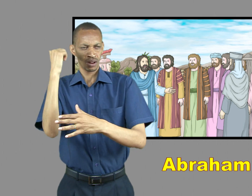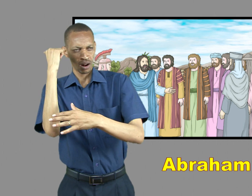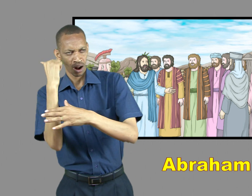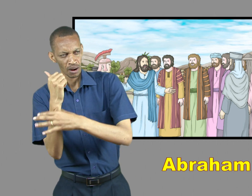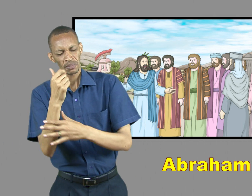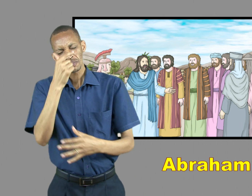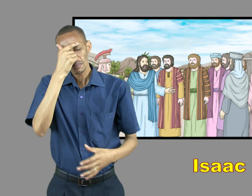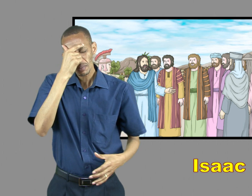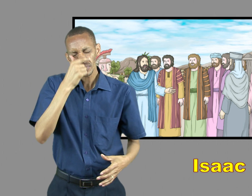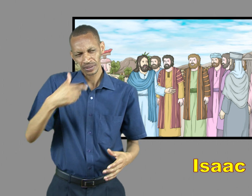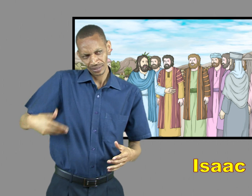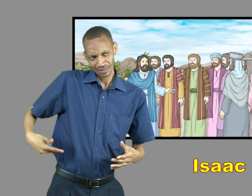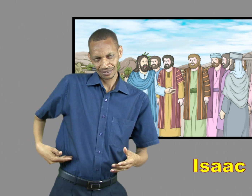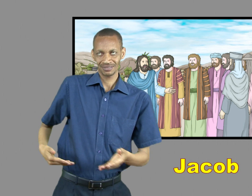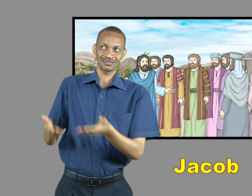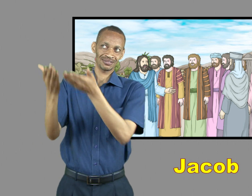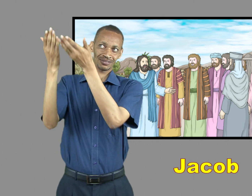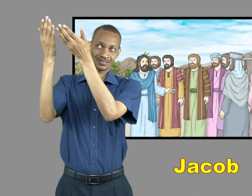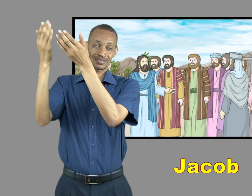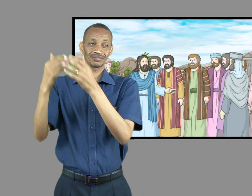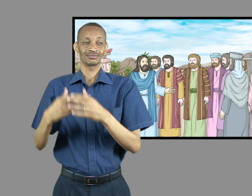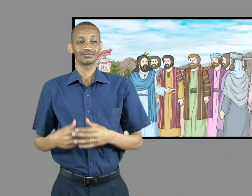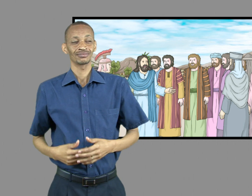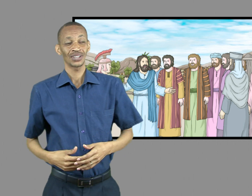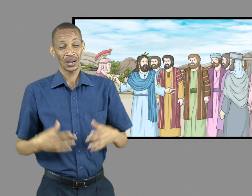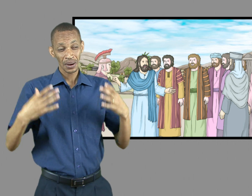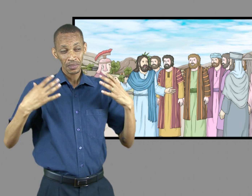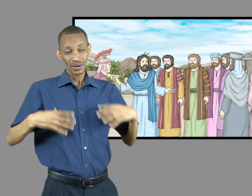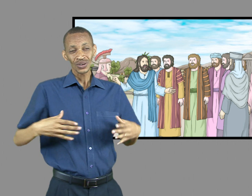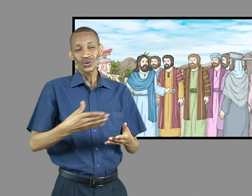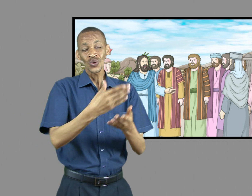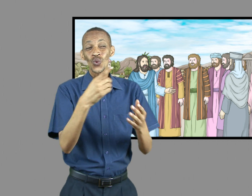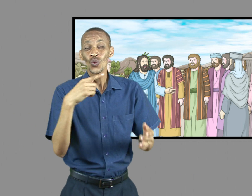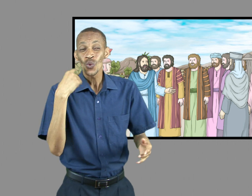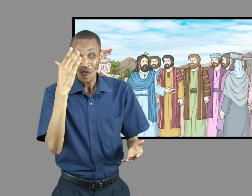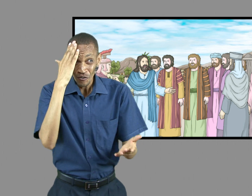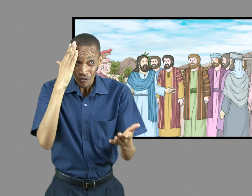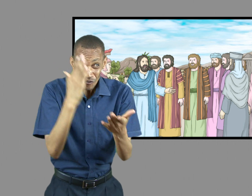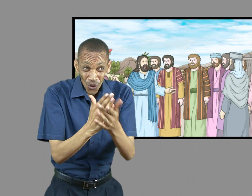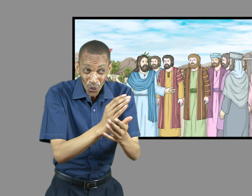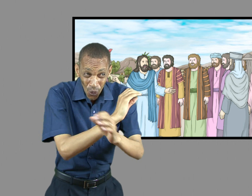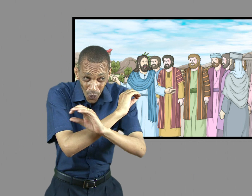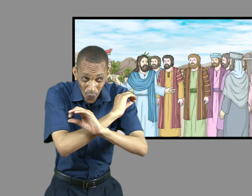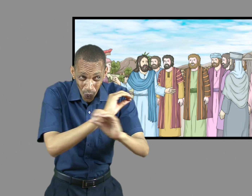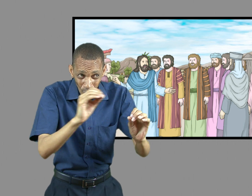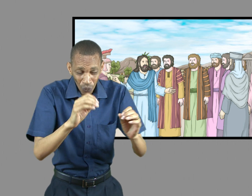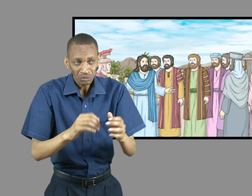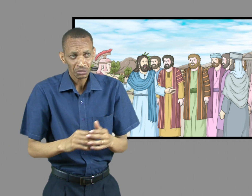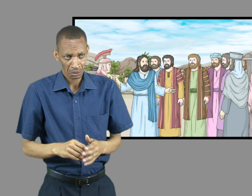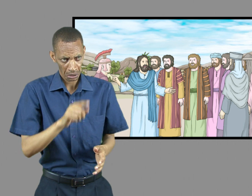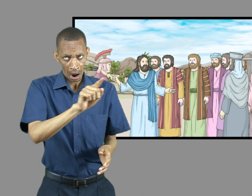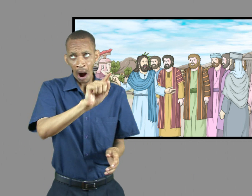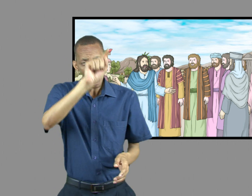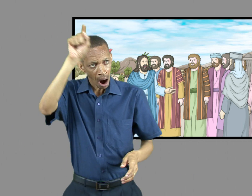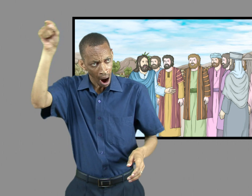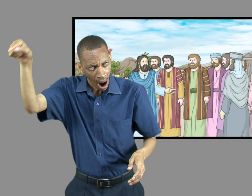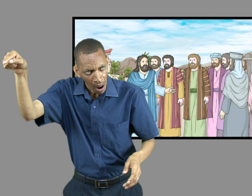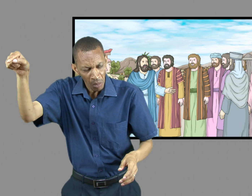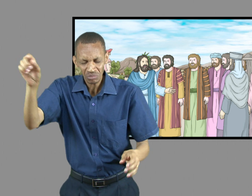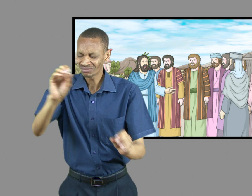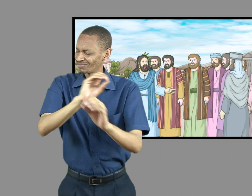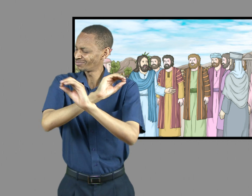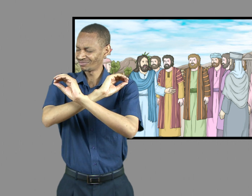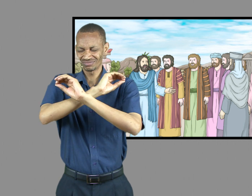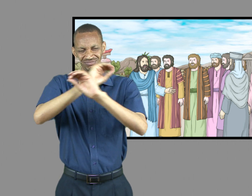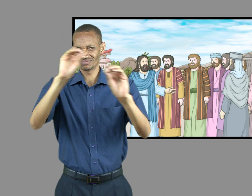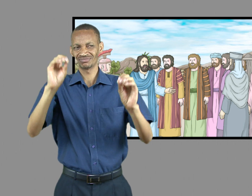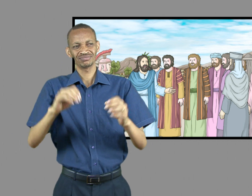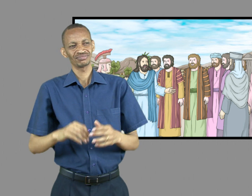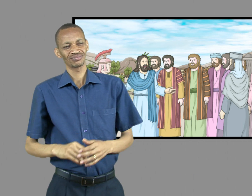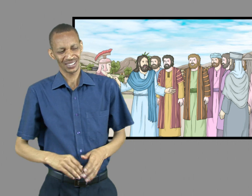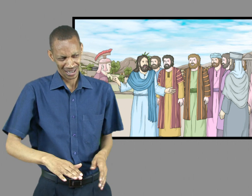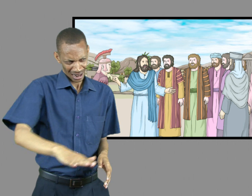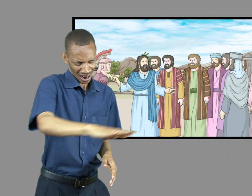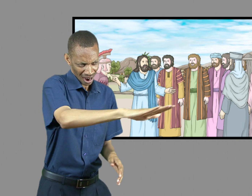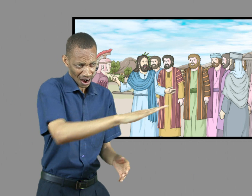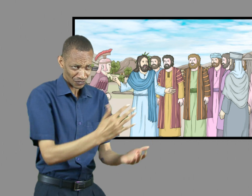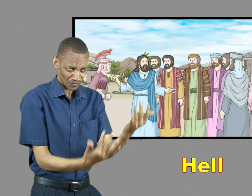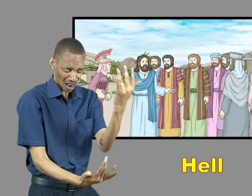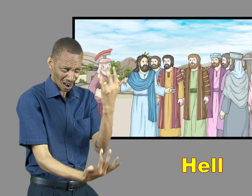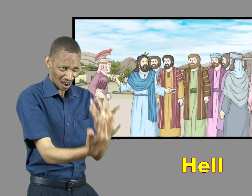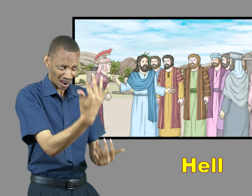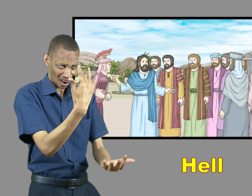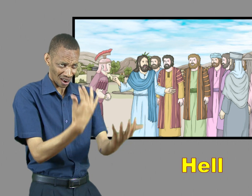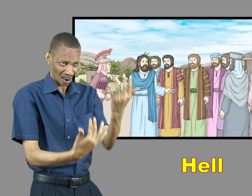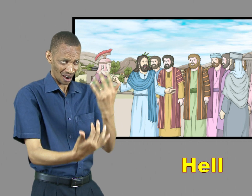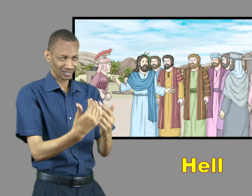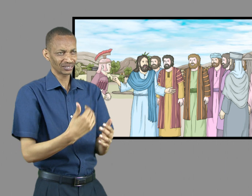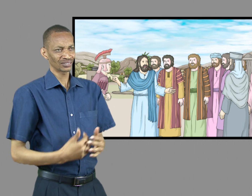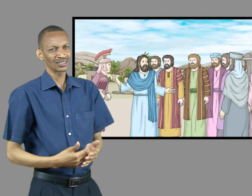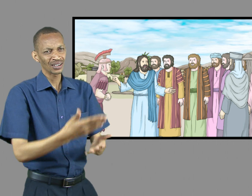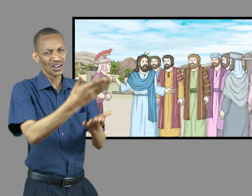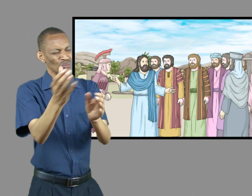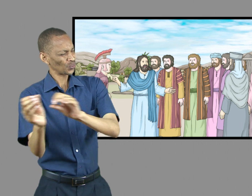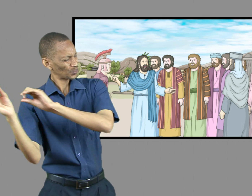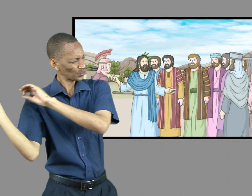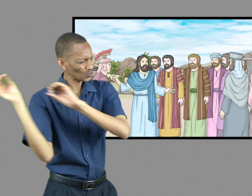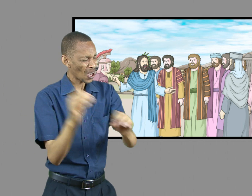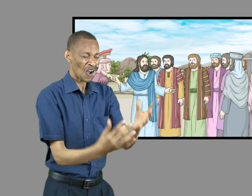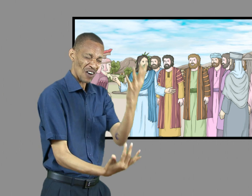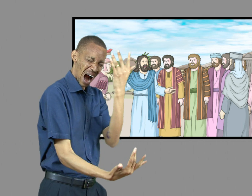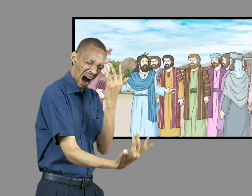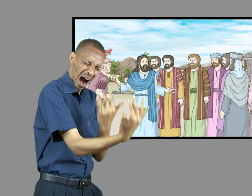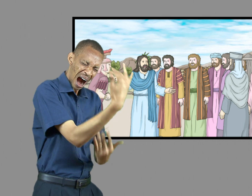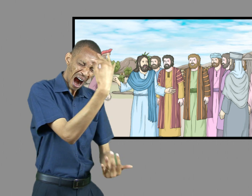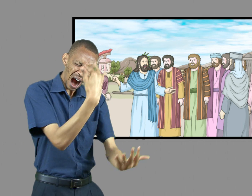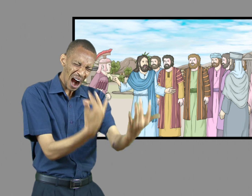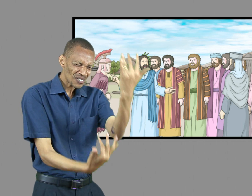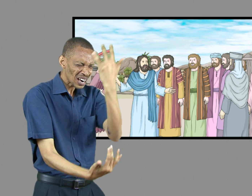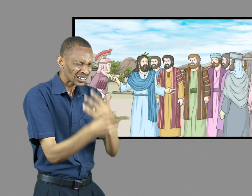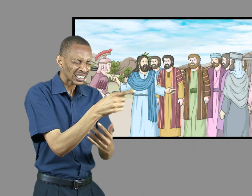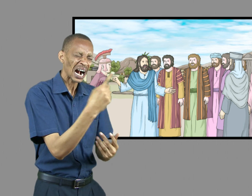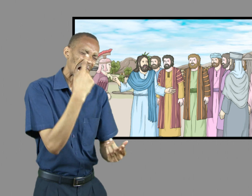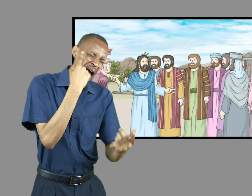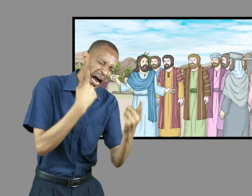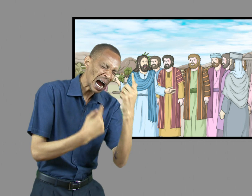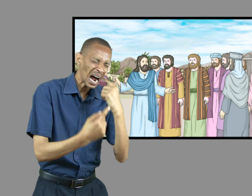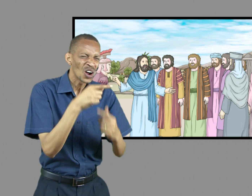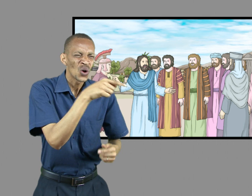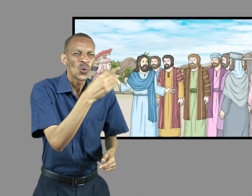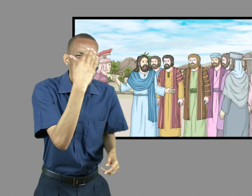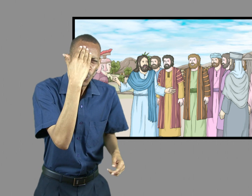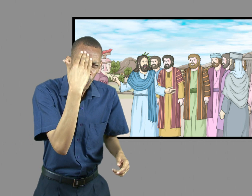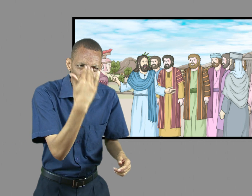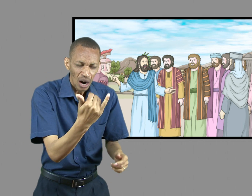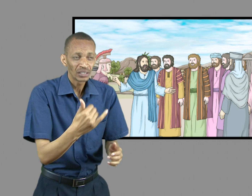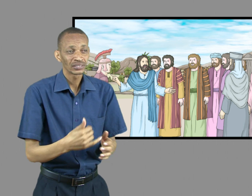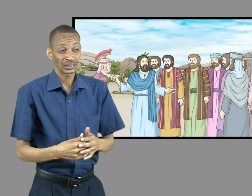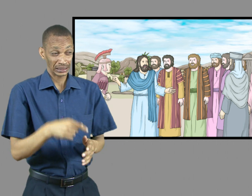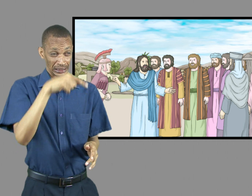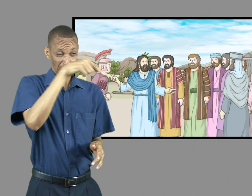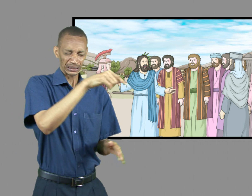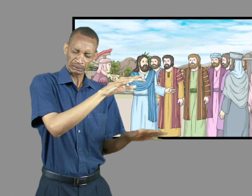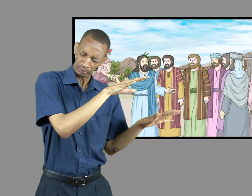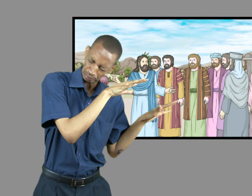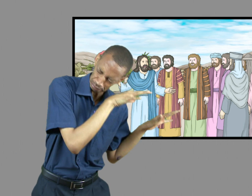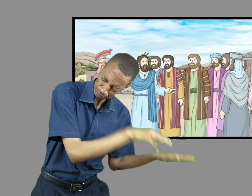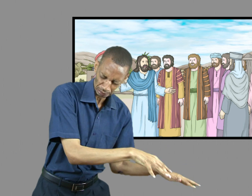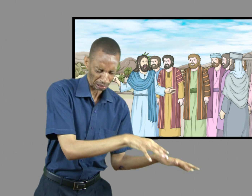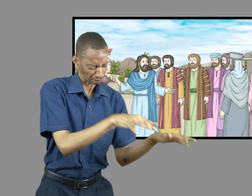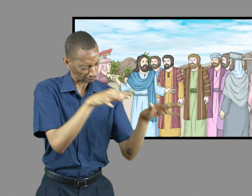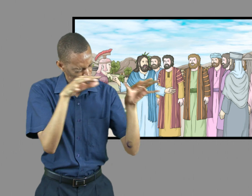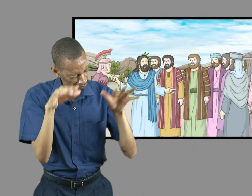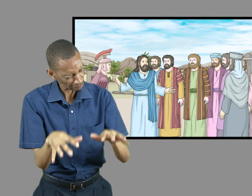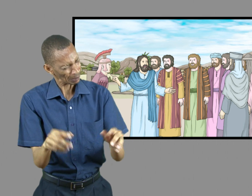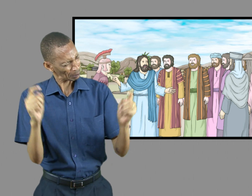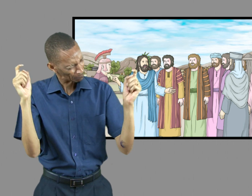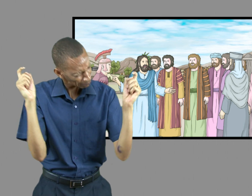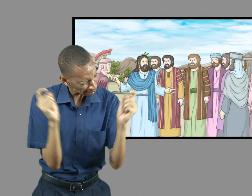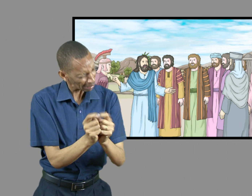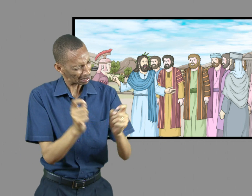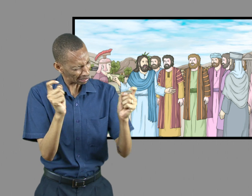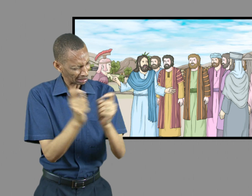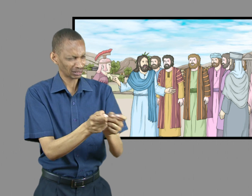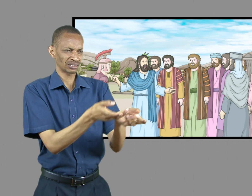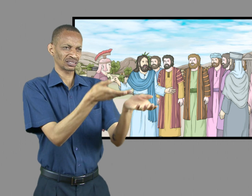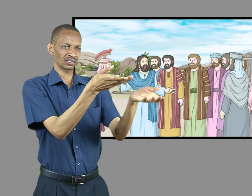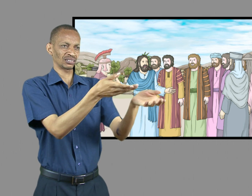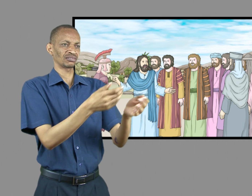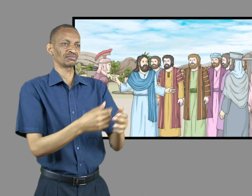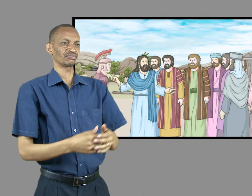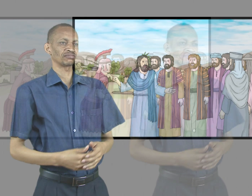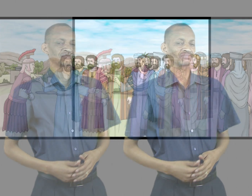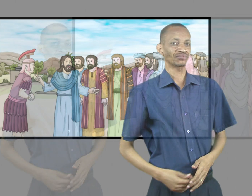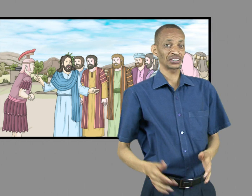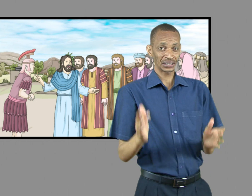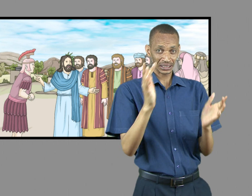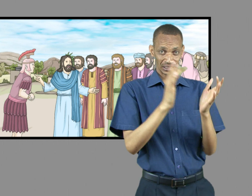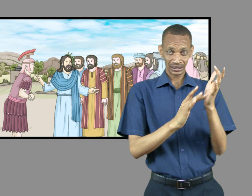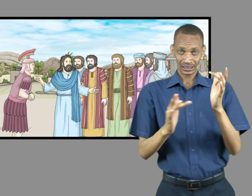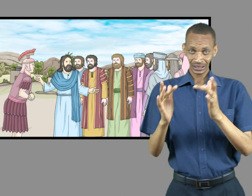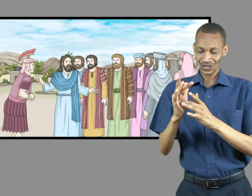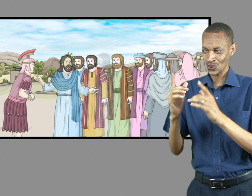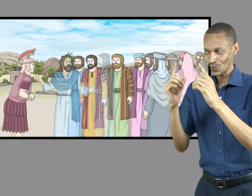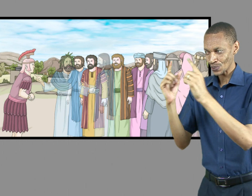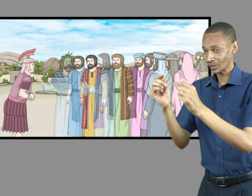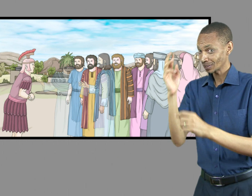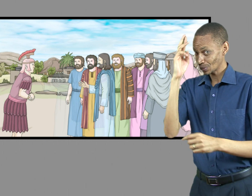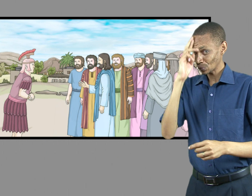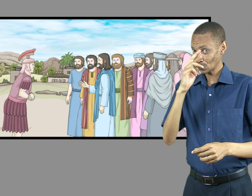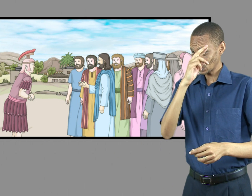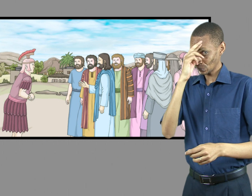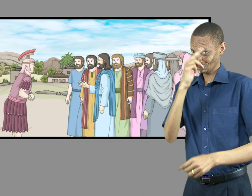But the sons of the kingdom will be thrown into the outer darkness, where there will be weeping and gnashing of teeth.”